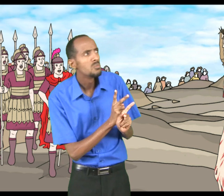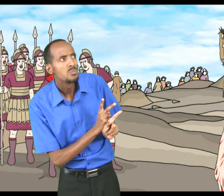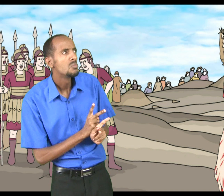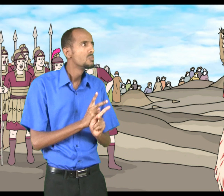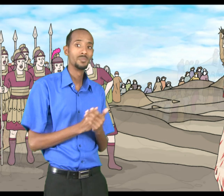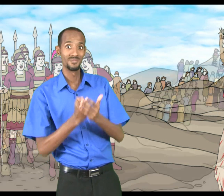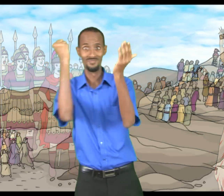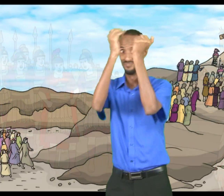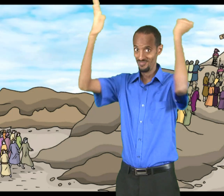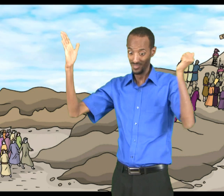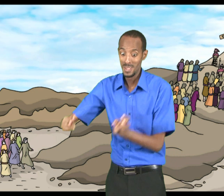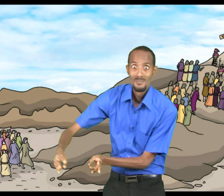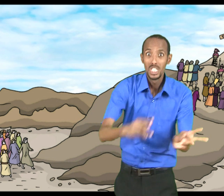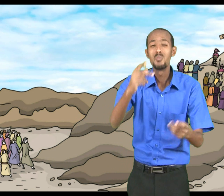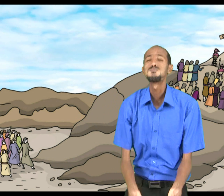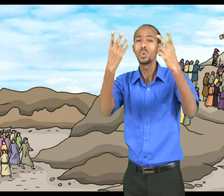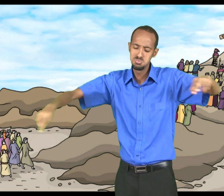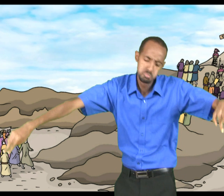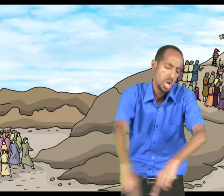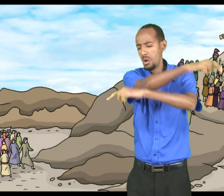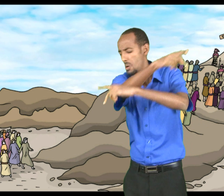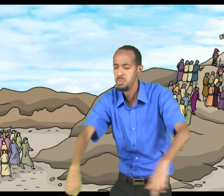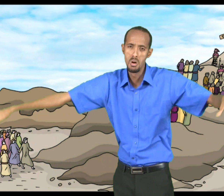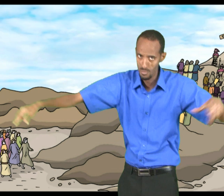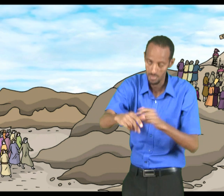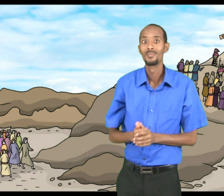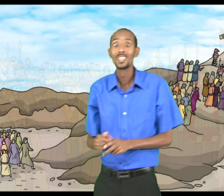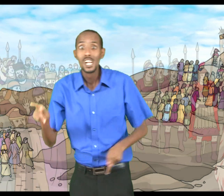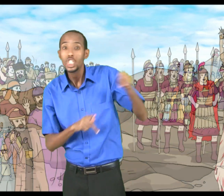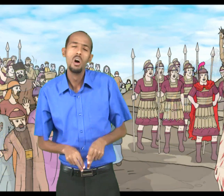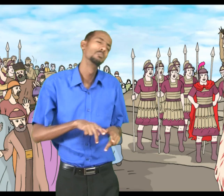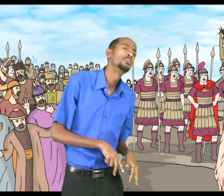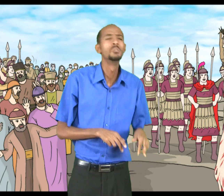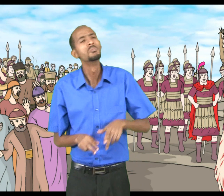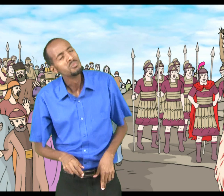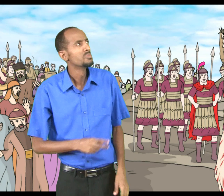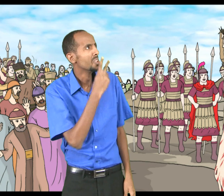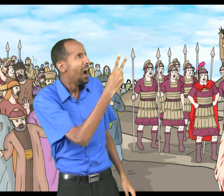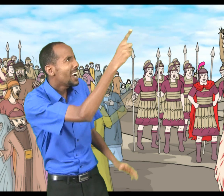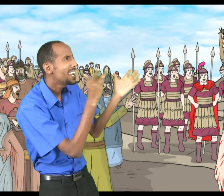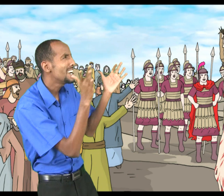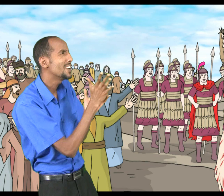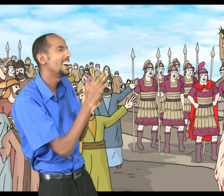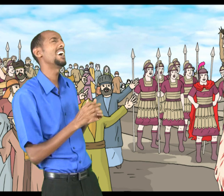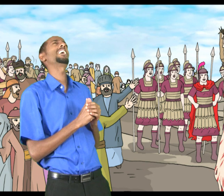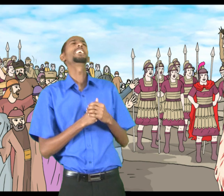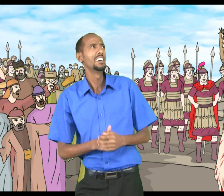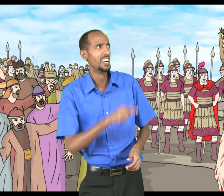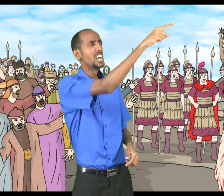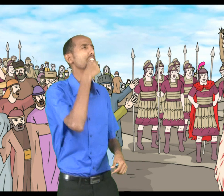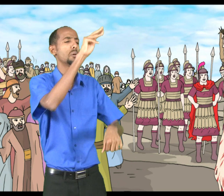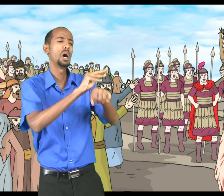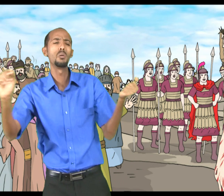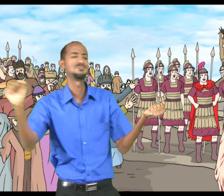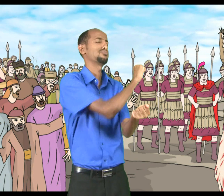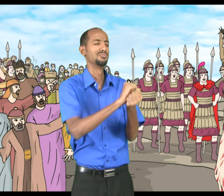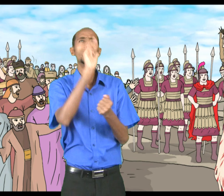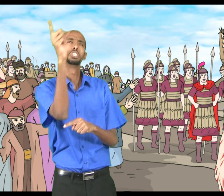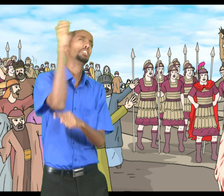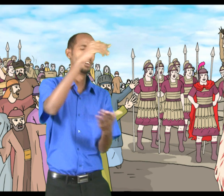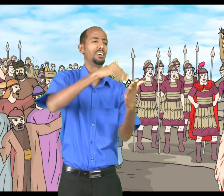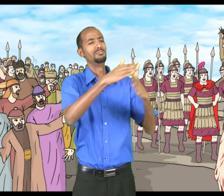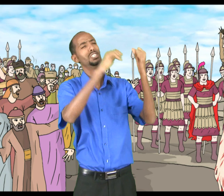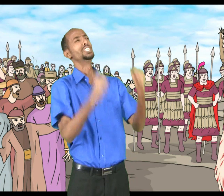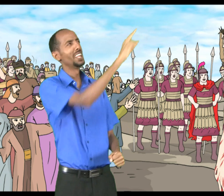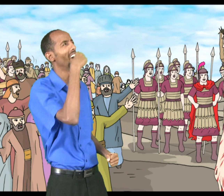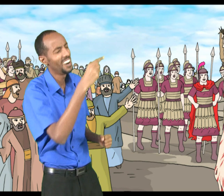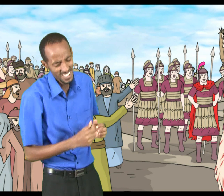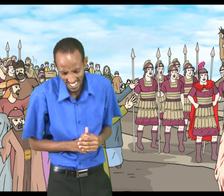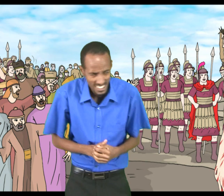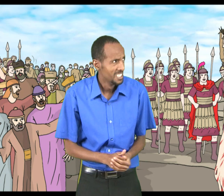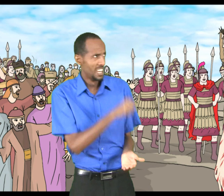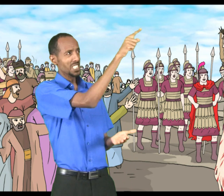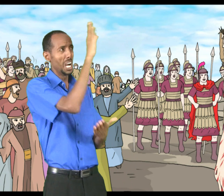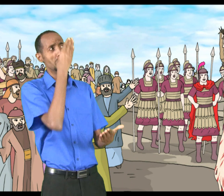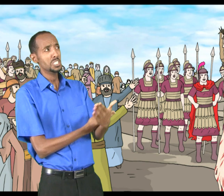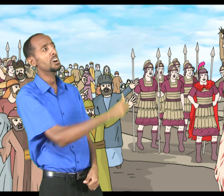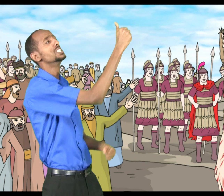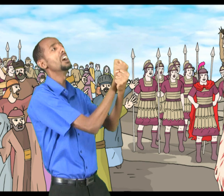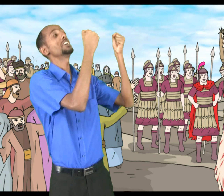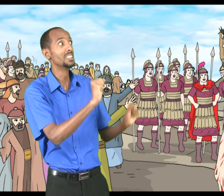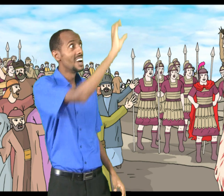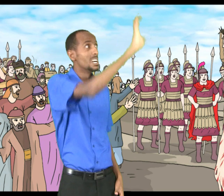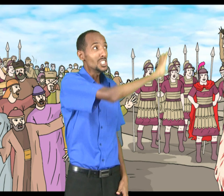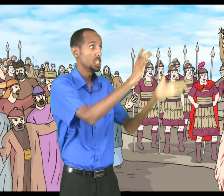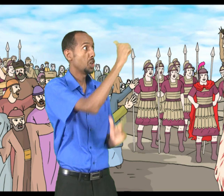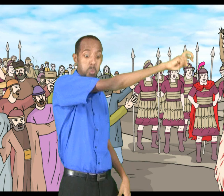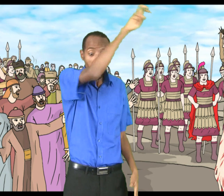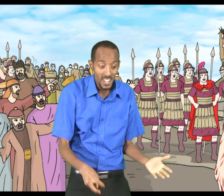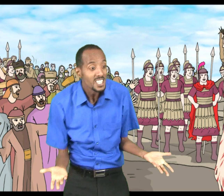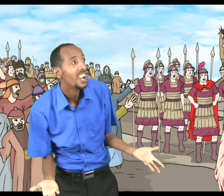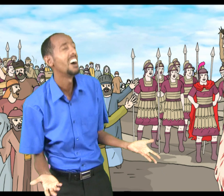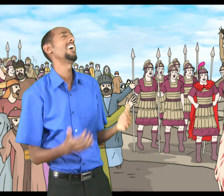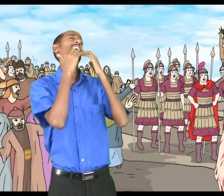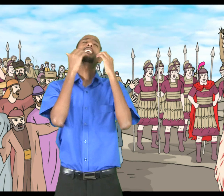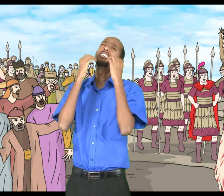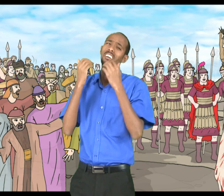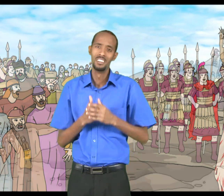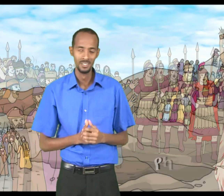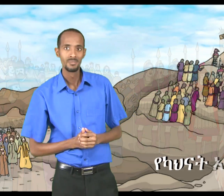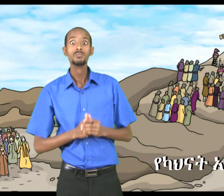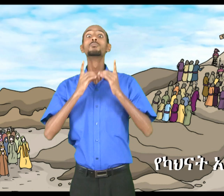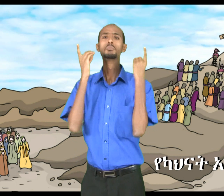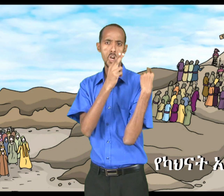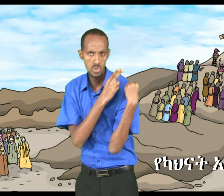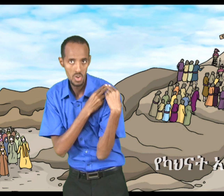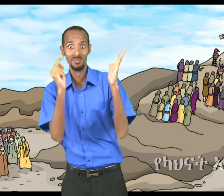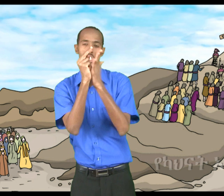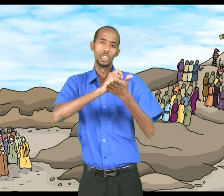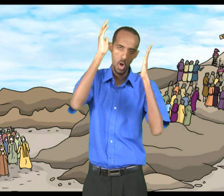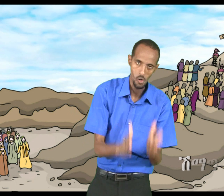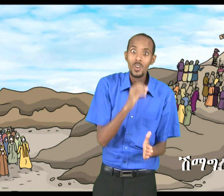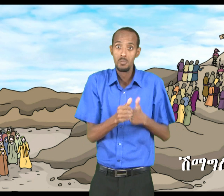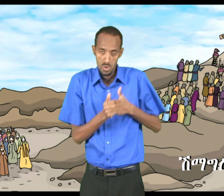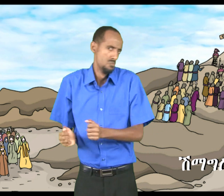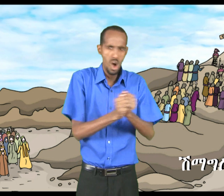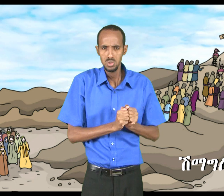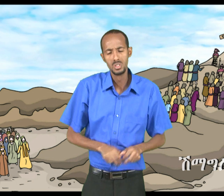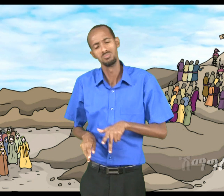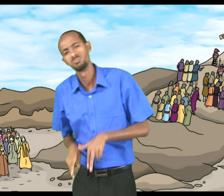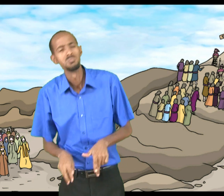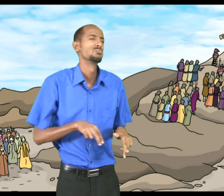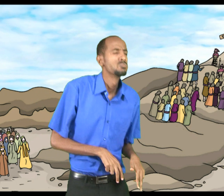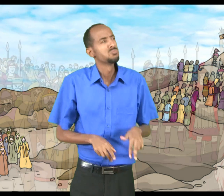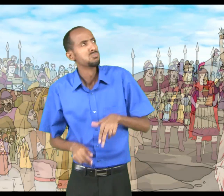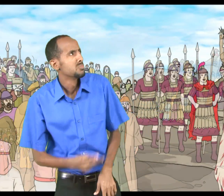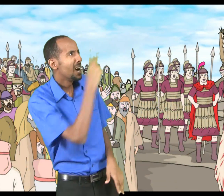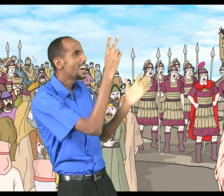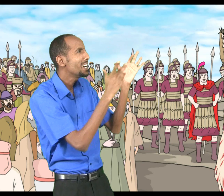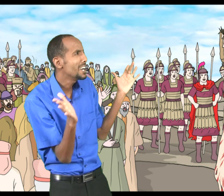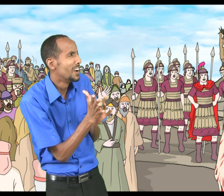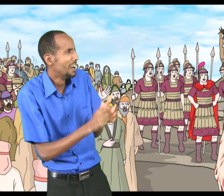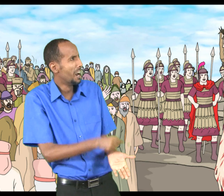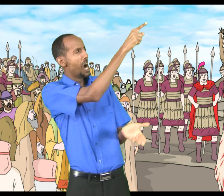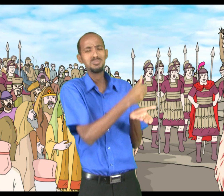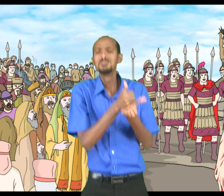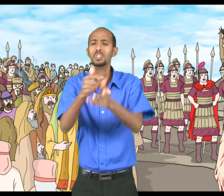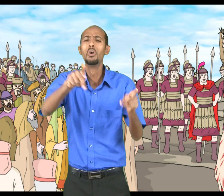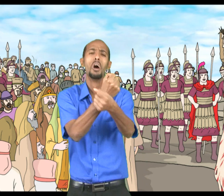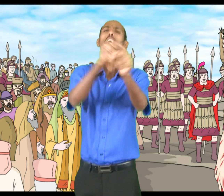And those who passed by heaped abuse on Him, shaking their heads and saying, “You who are going to destroy the temple and rebuild it in three days, save Yourself!